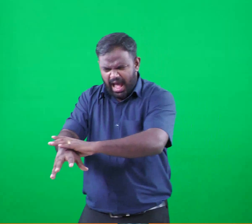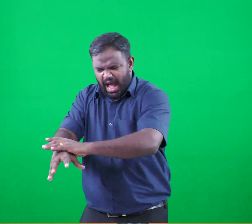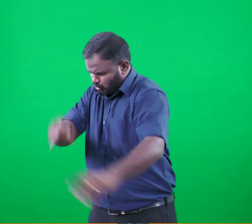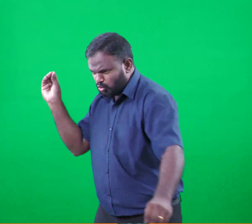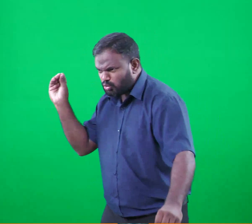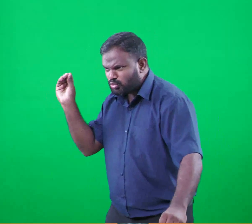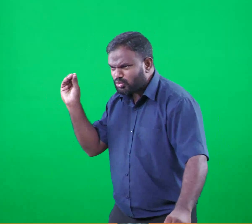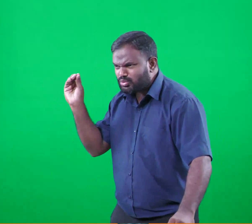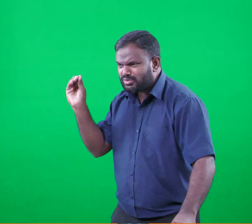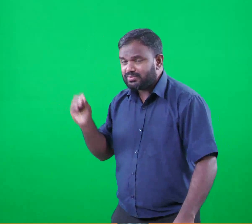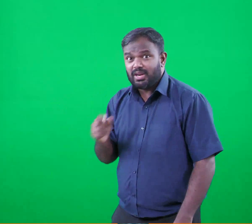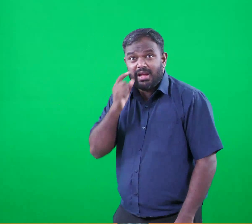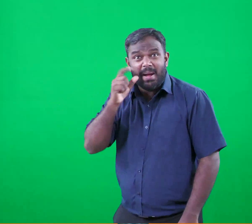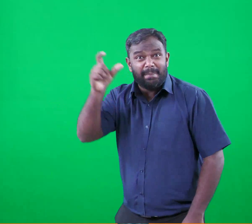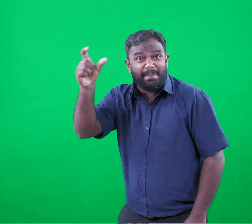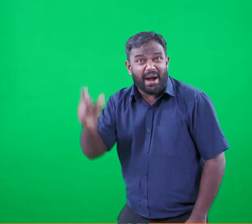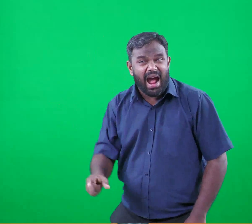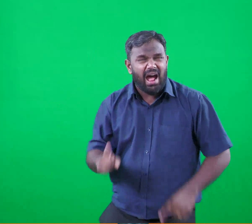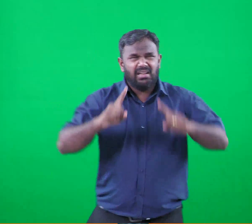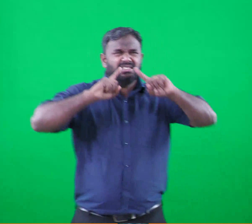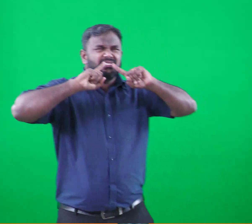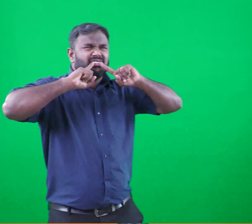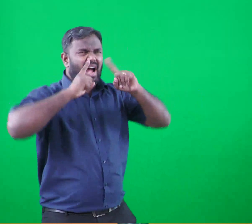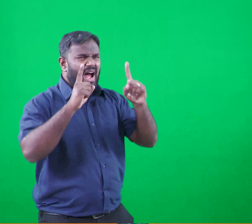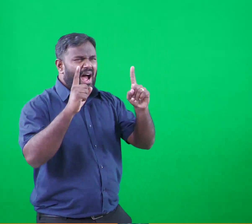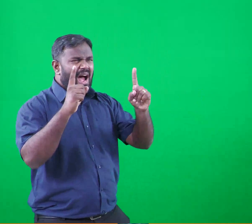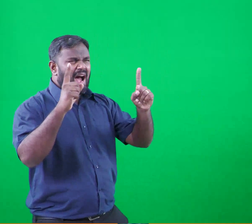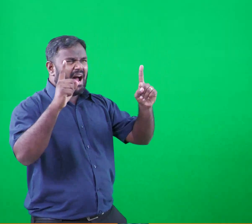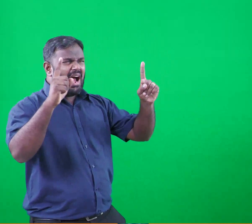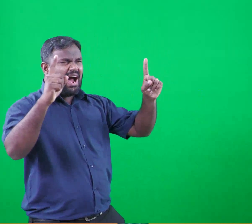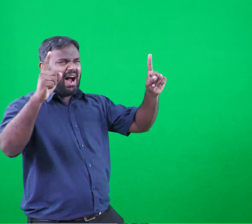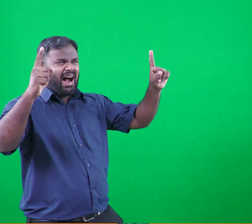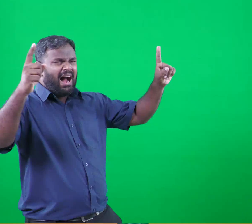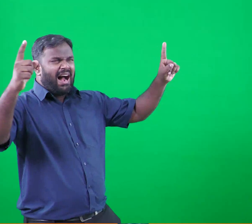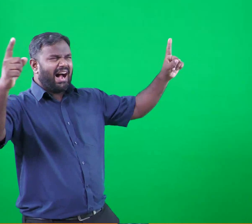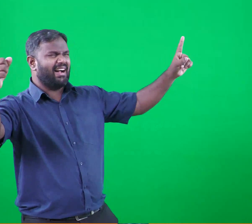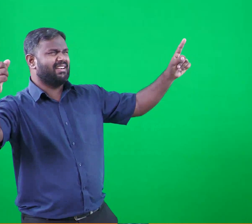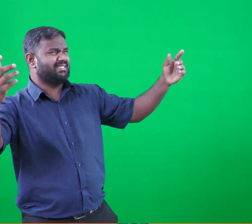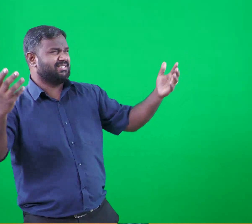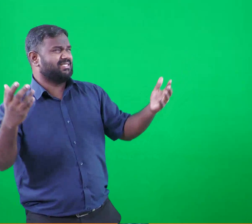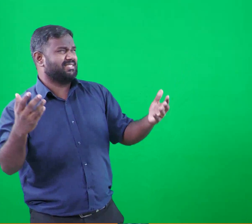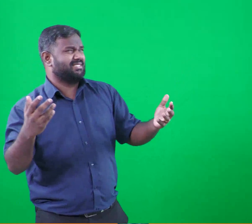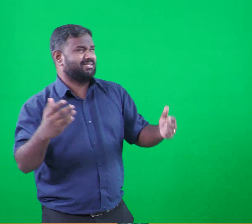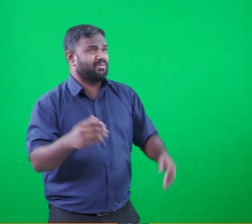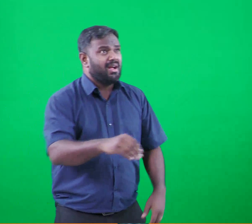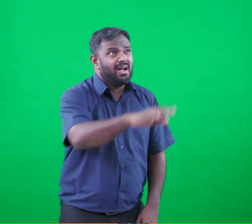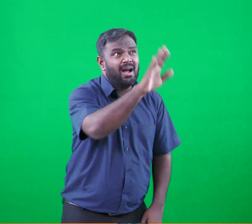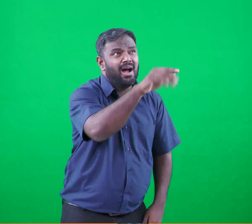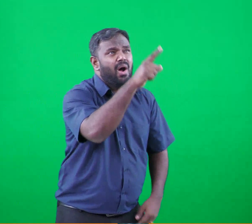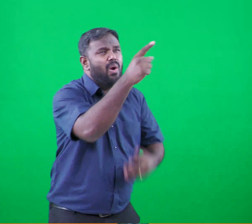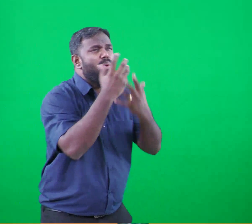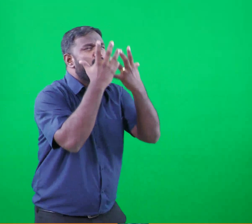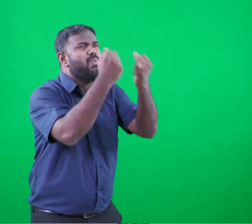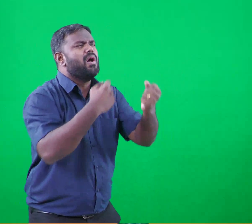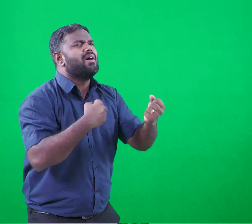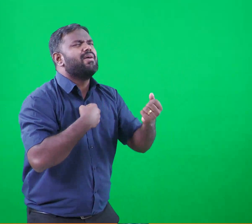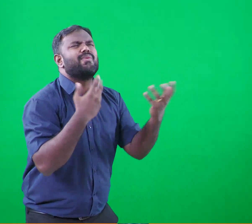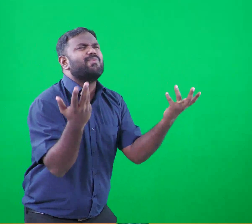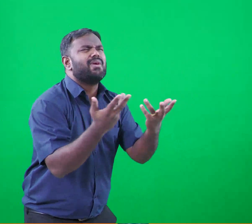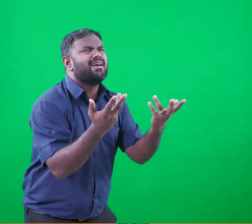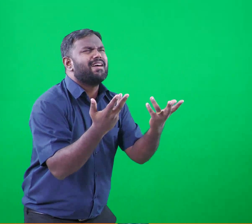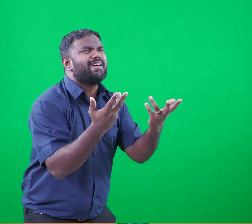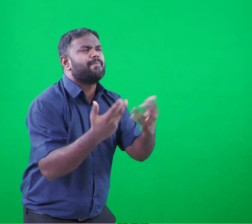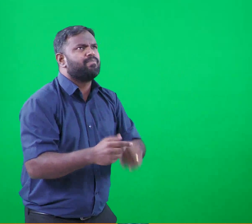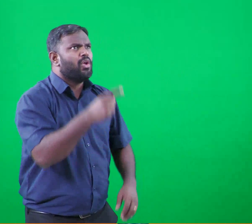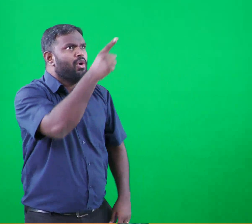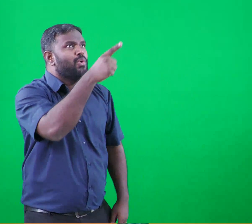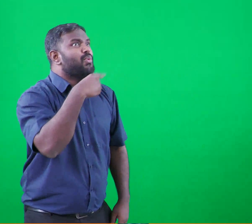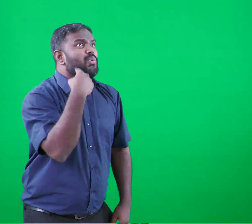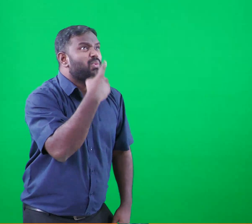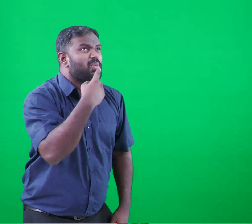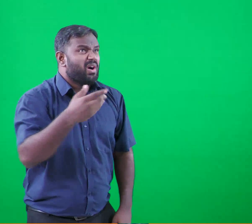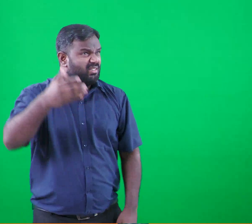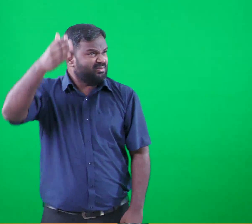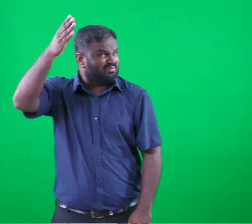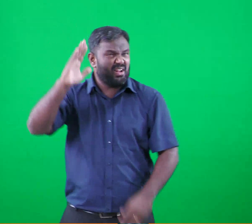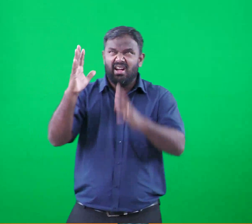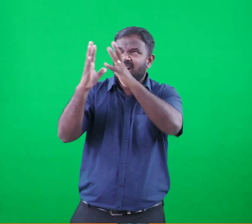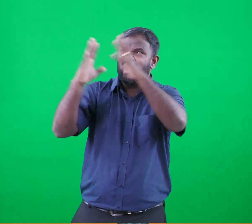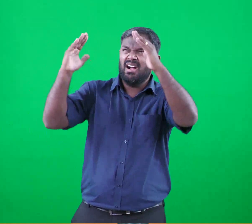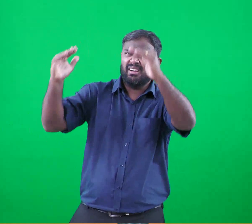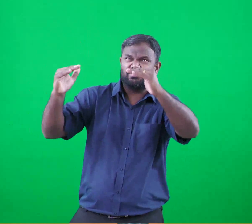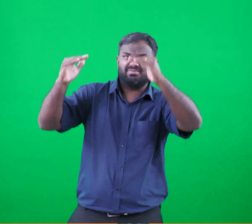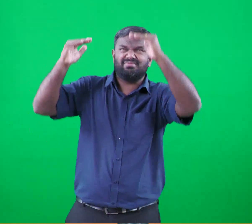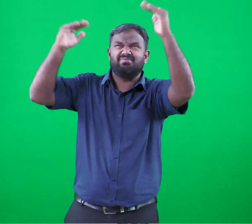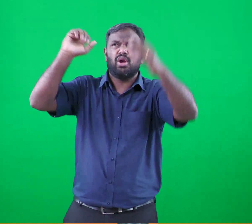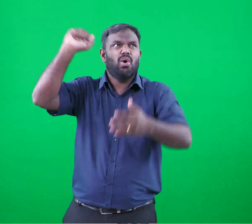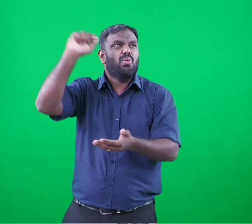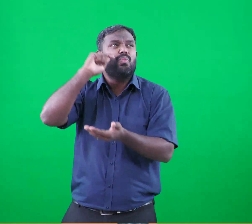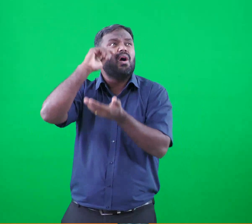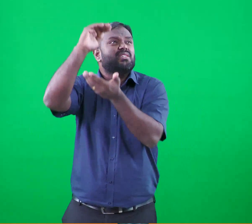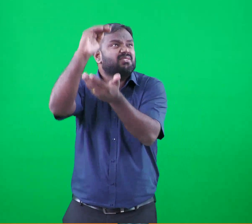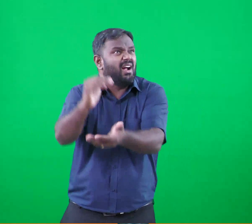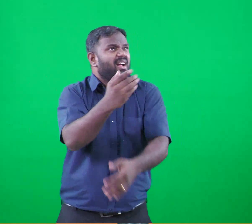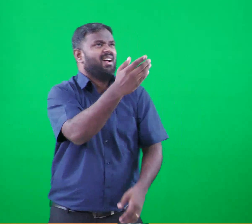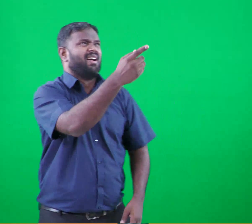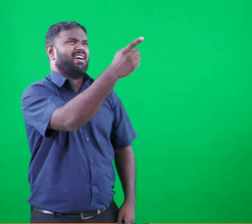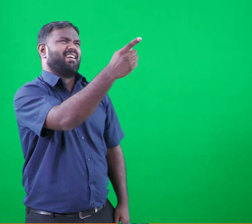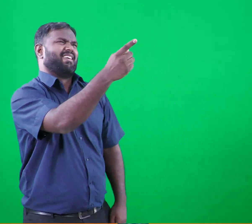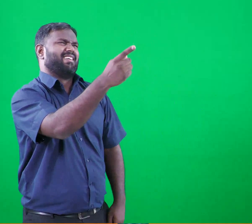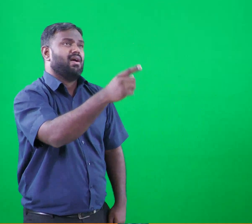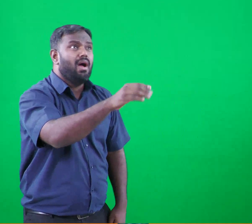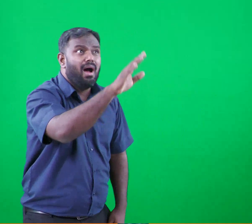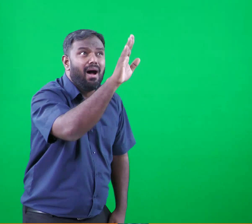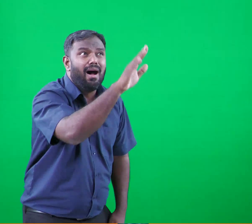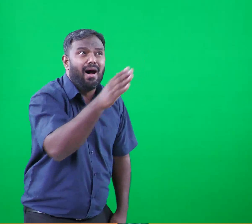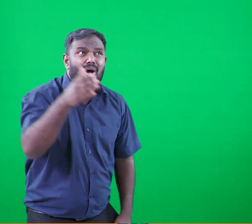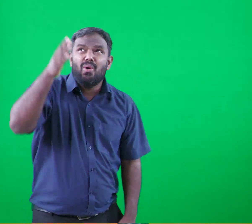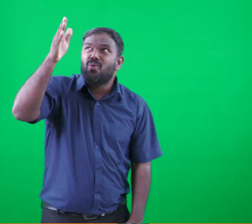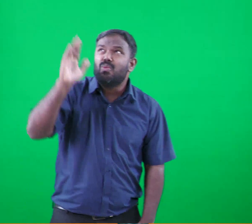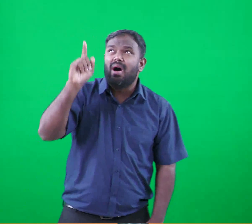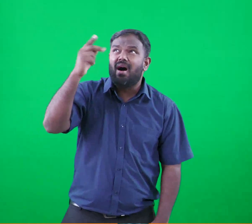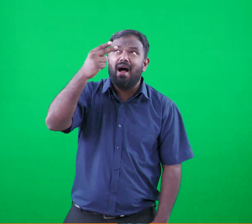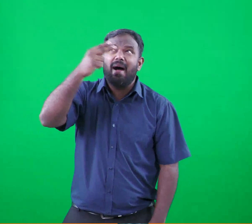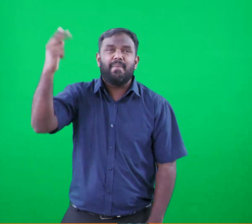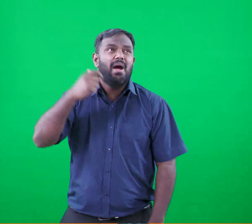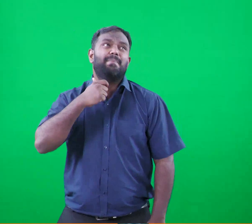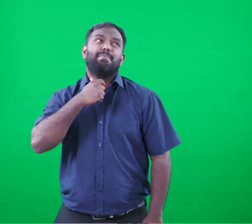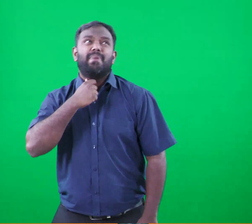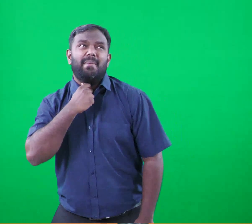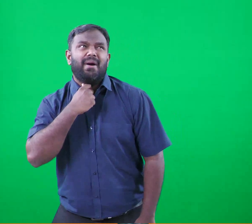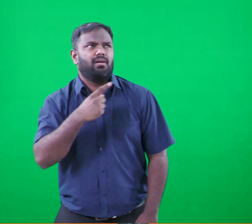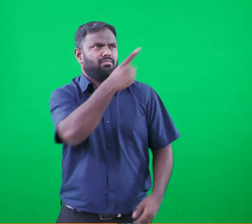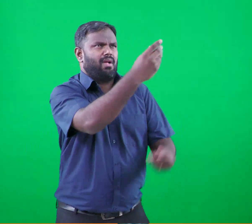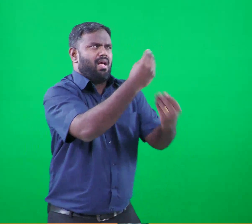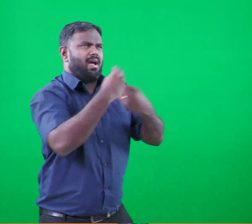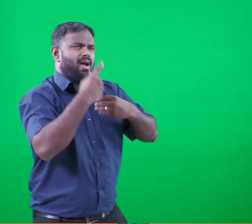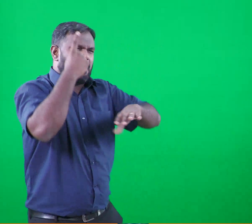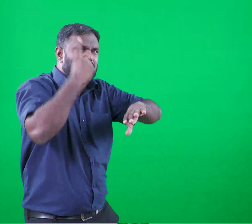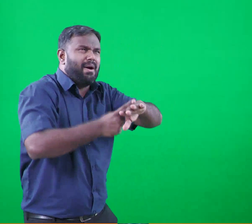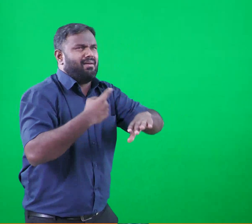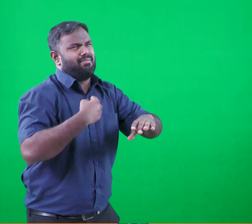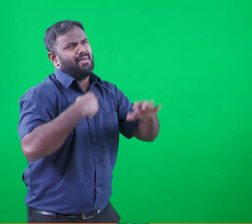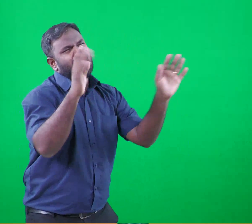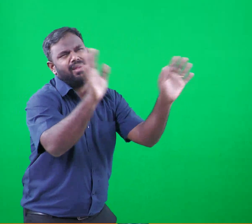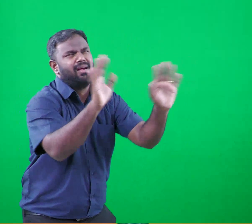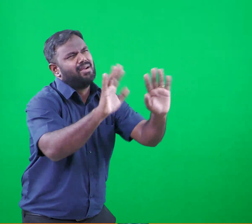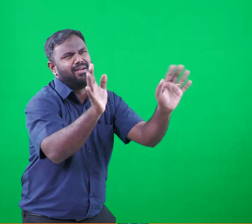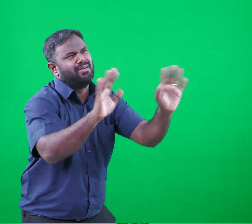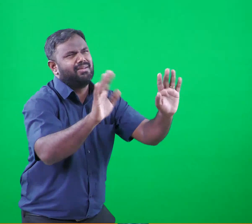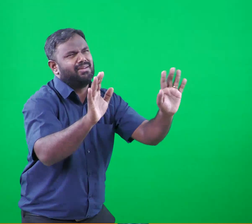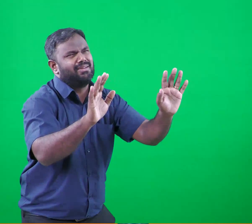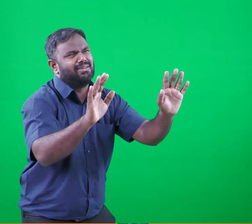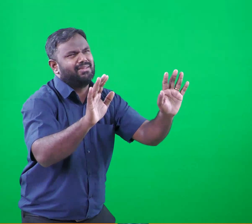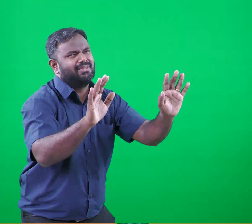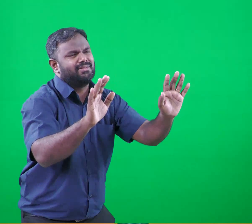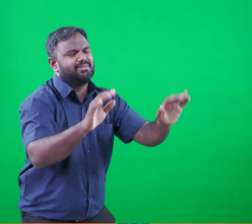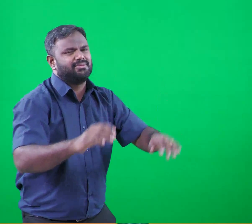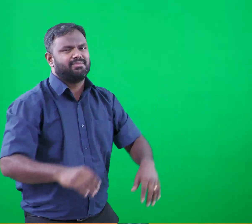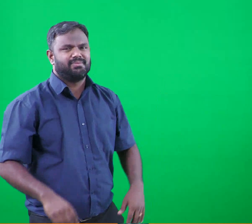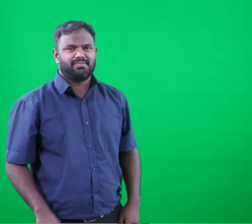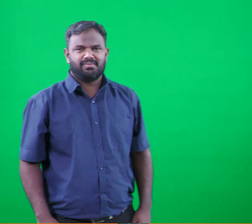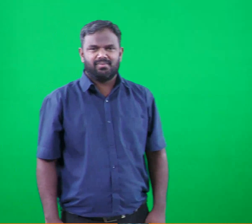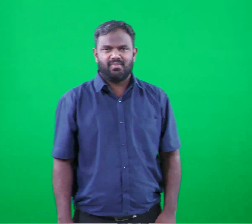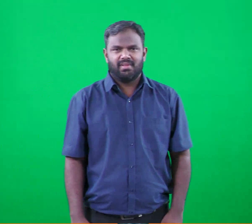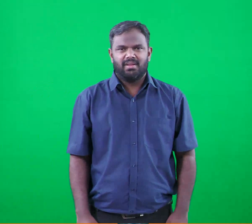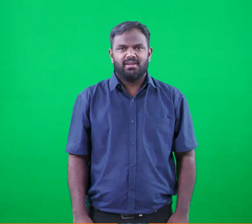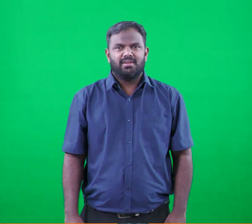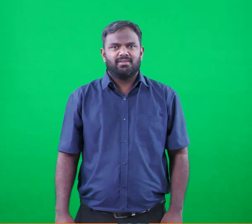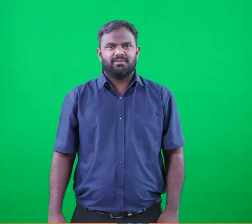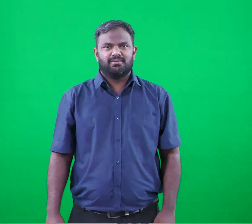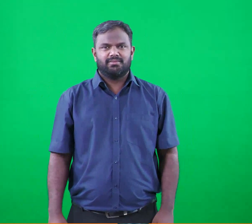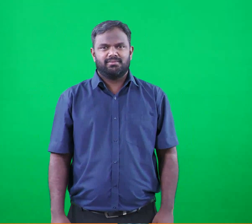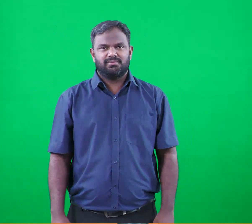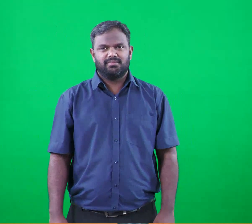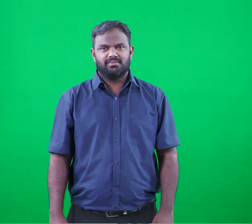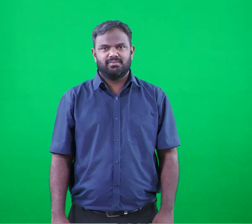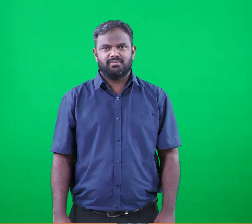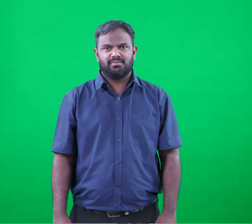I beg You before God not to torture me!" For Jesus had already declared, "Come out of this man, you unclean spirit!"